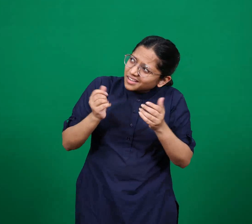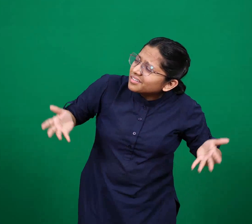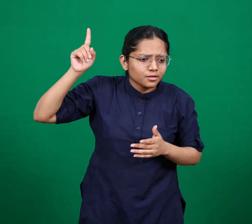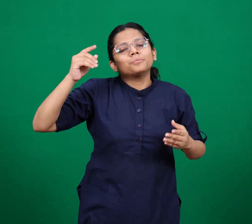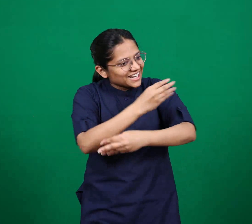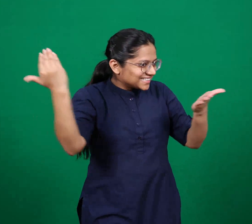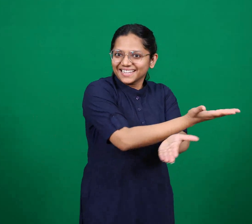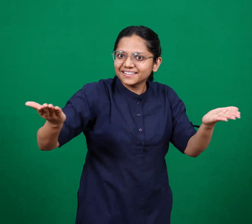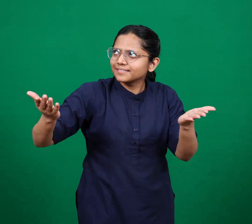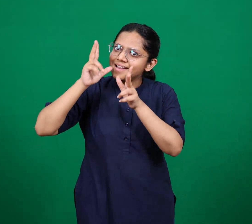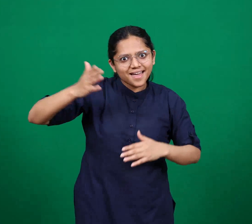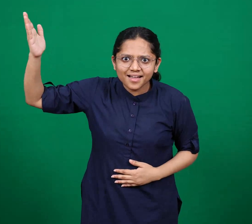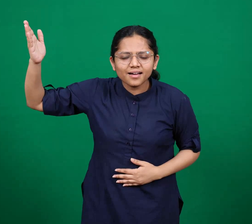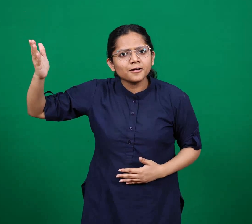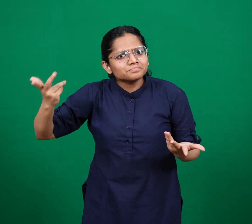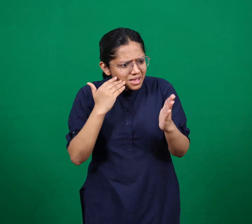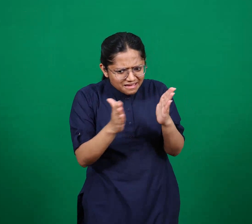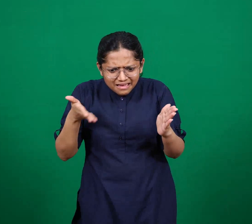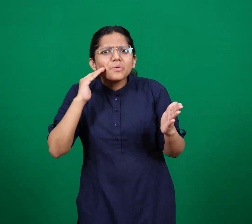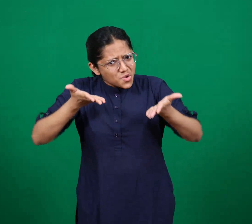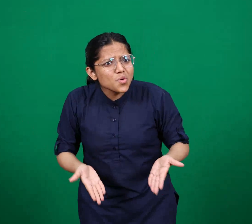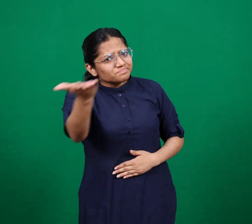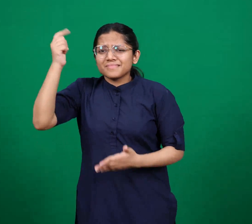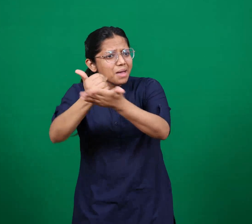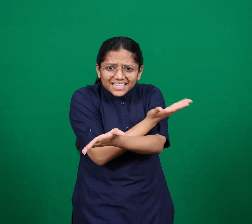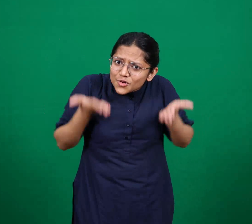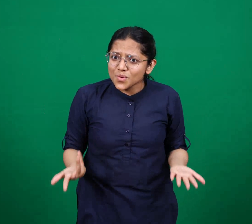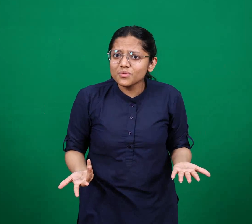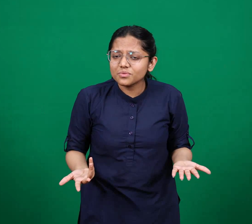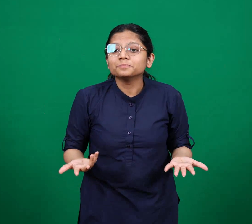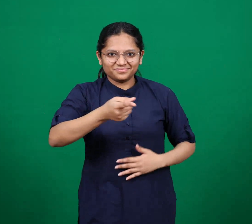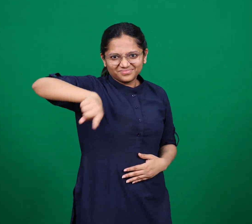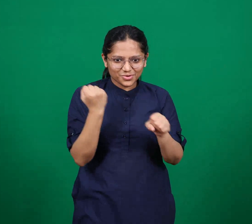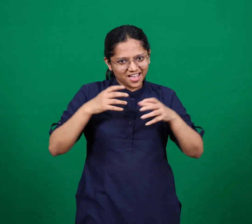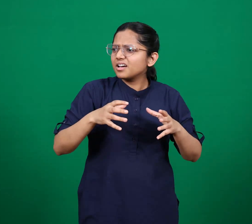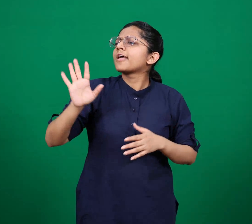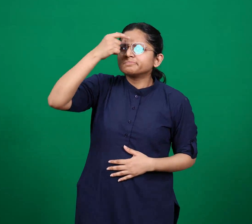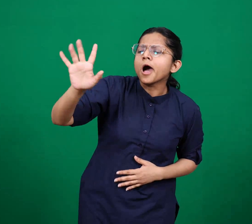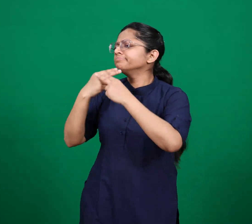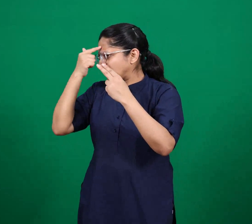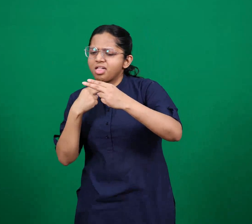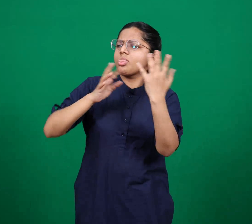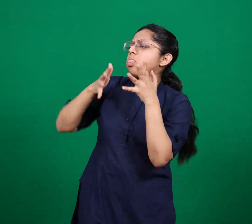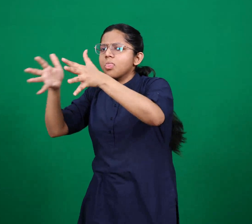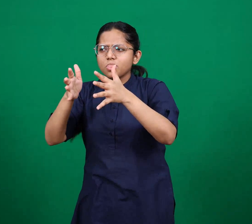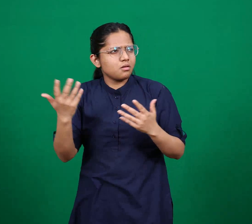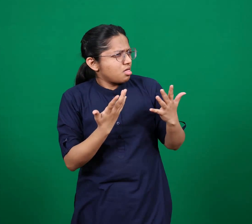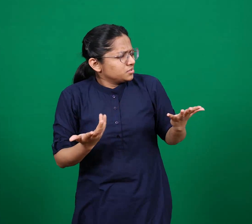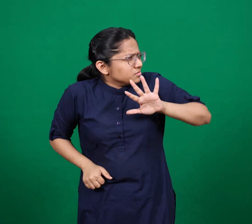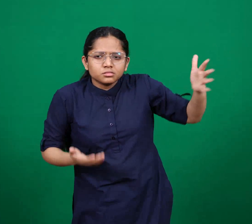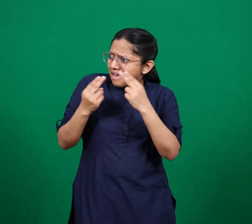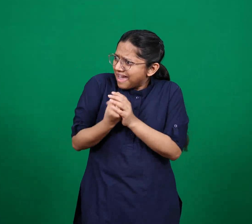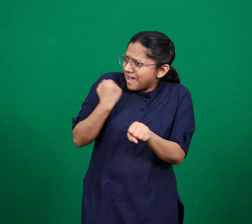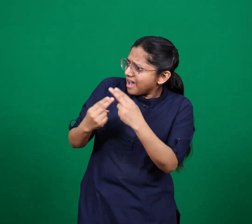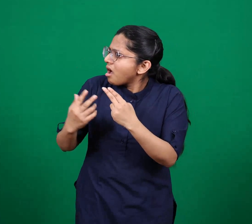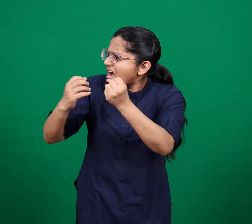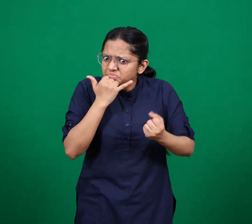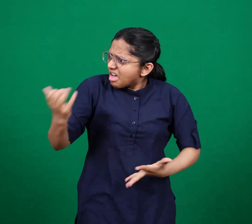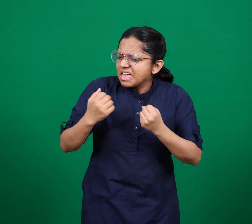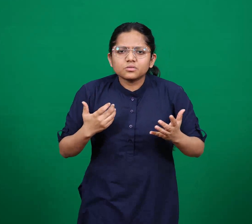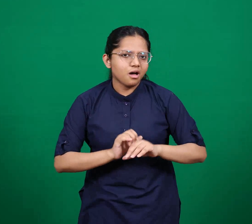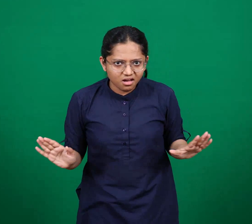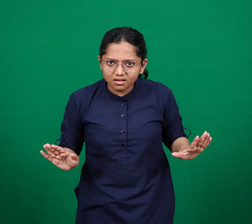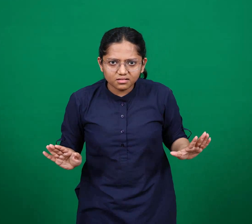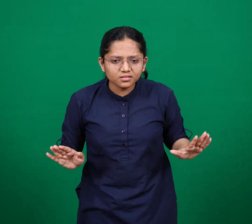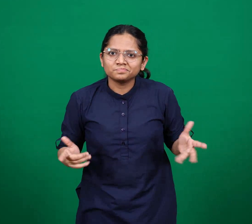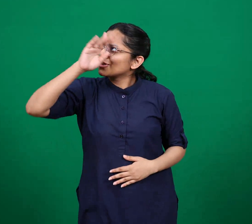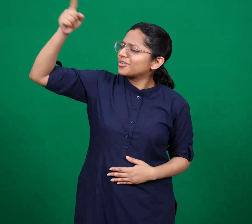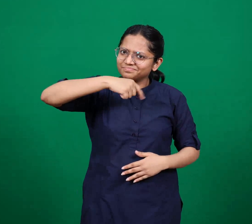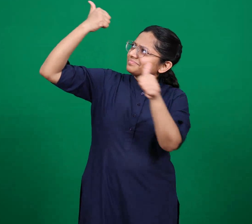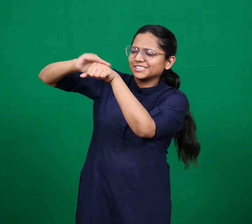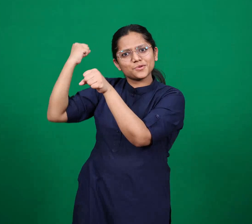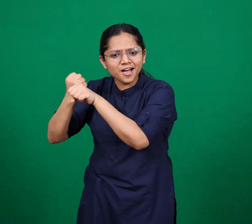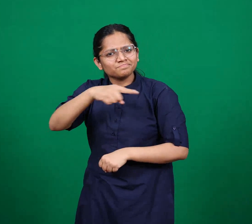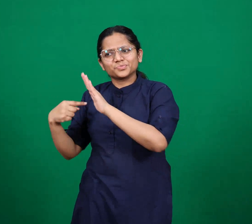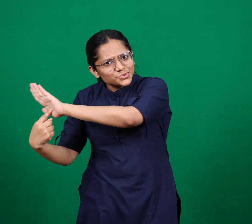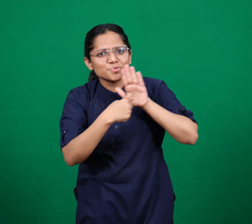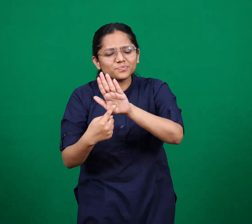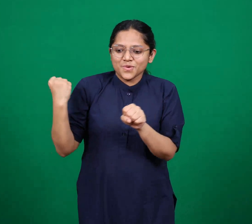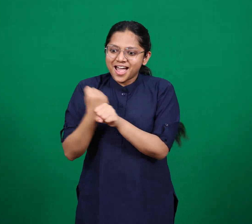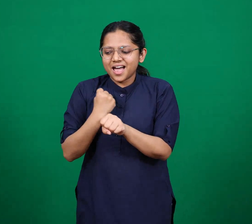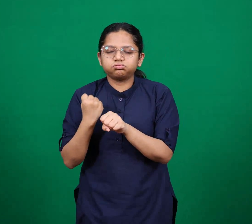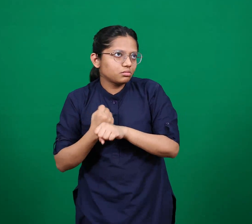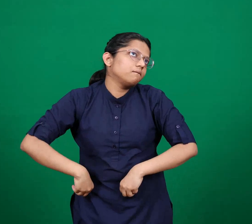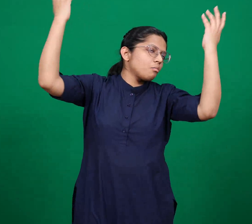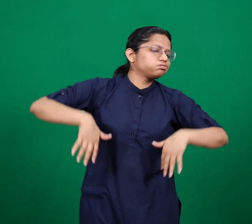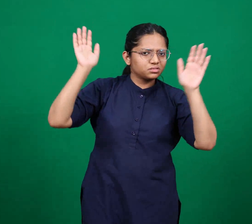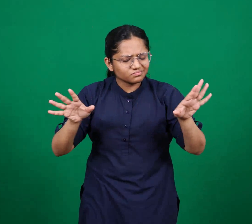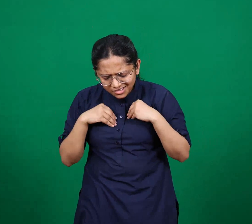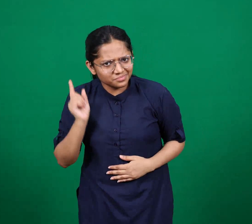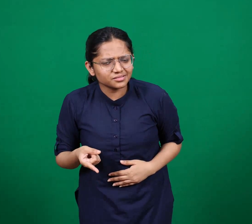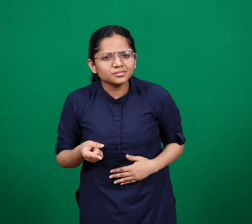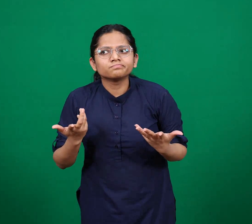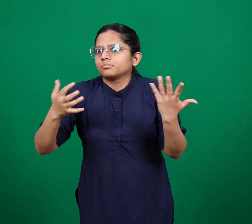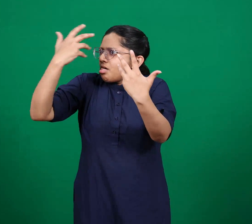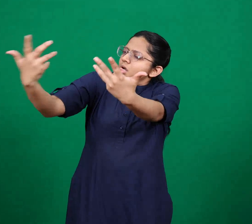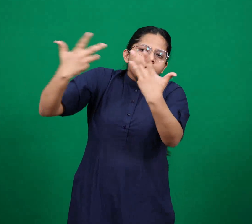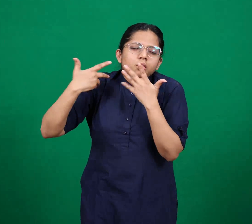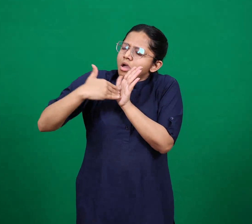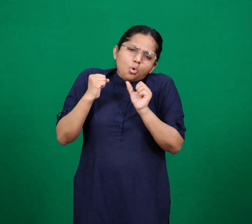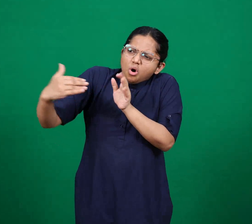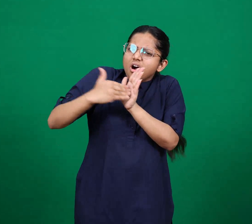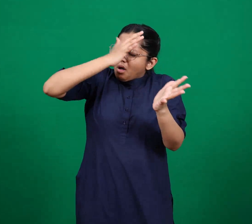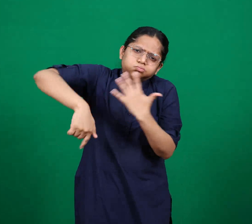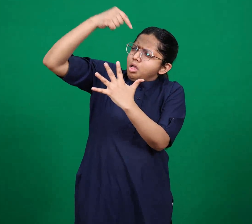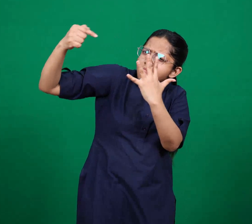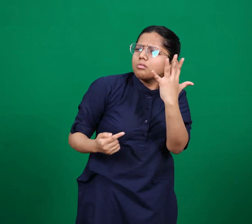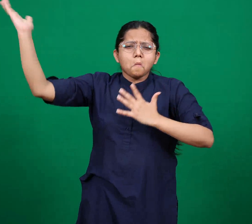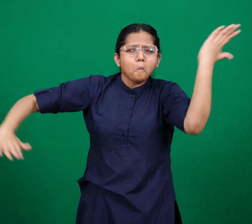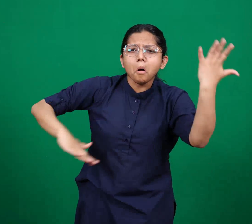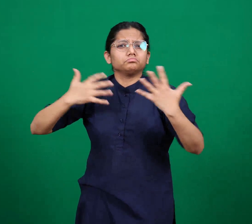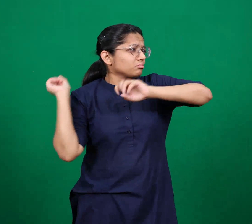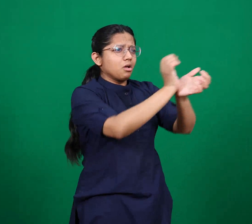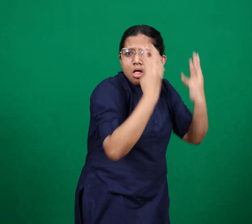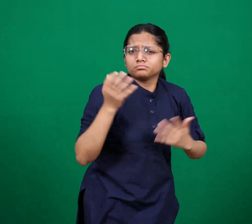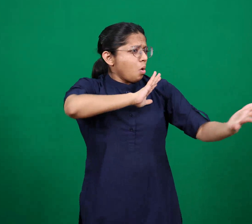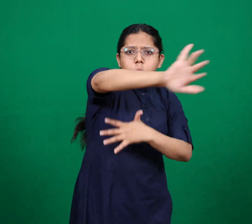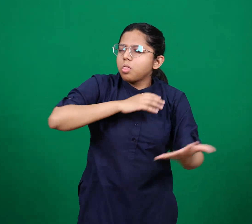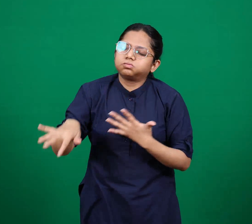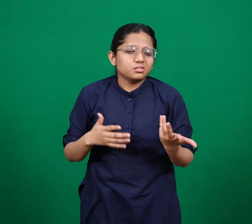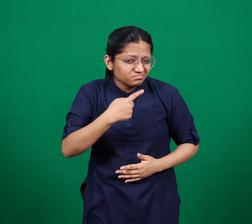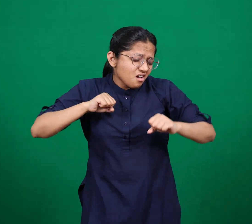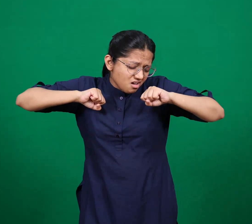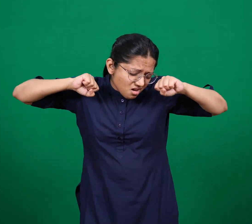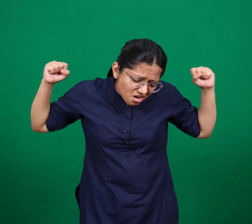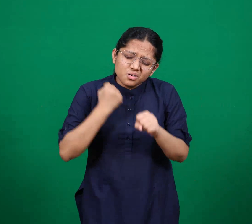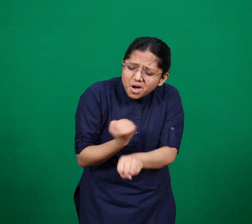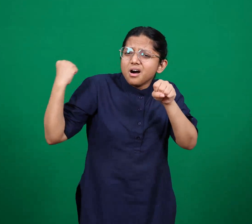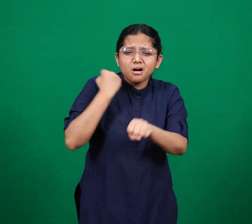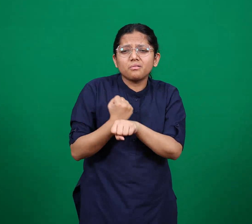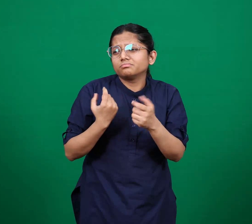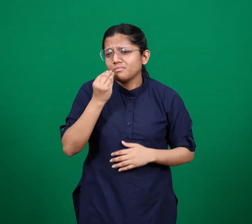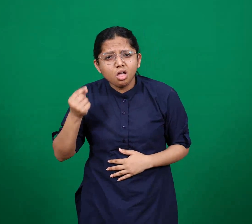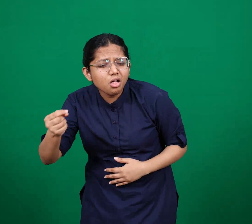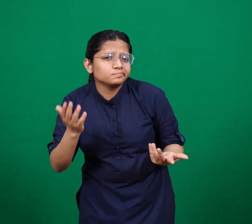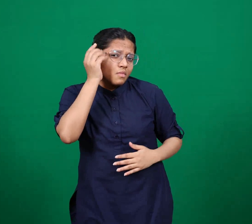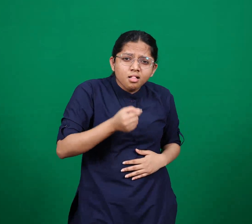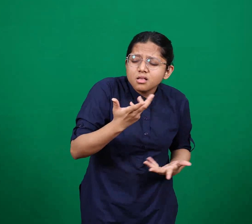We put no obstacle in anyone's way, so that no one can discredit our ministry. Rather, as servants of God we commend ourselves in every way: in great endurance; in troubles, hardships, and calamities; in beatings, imprisonments, and riots;